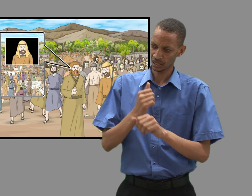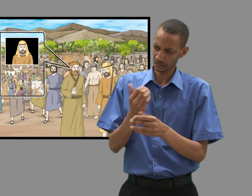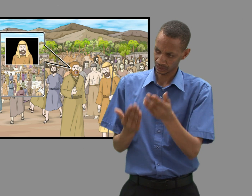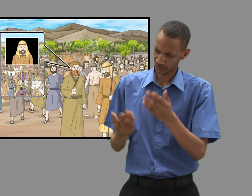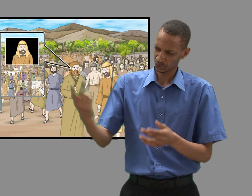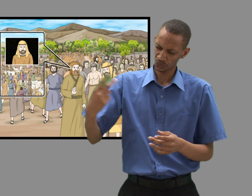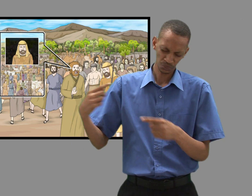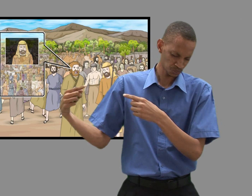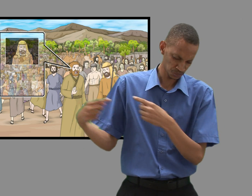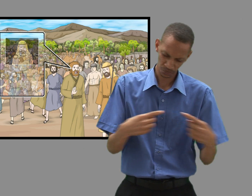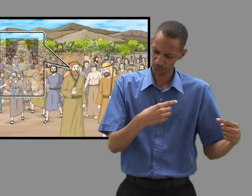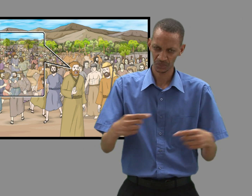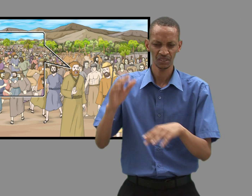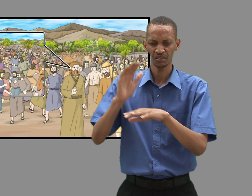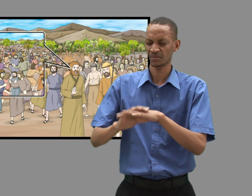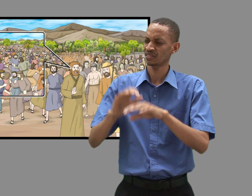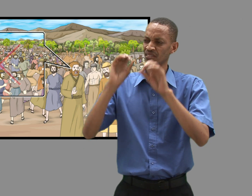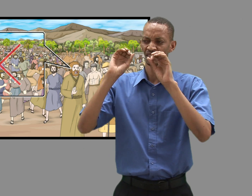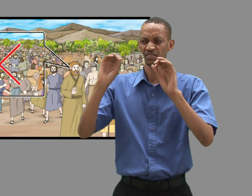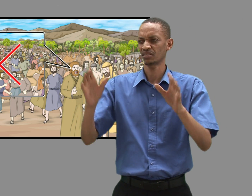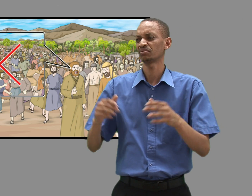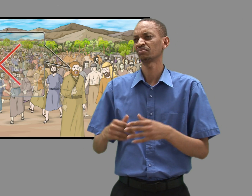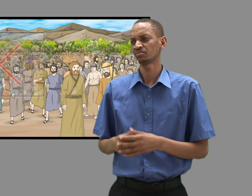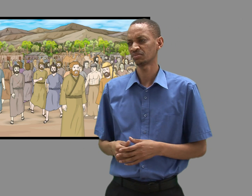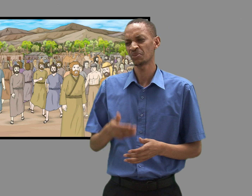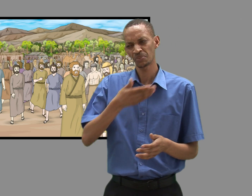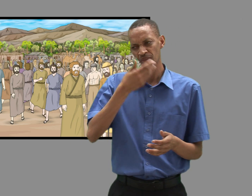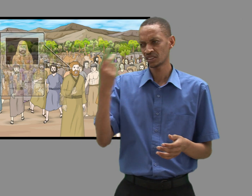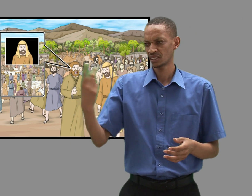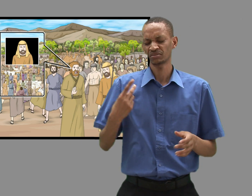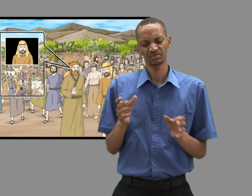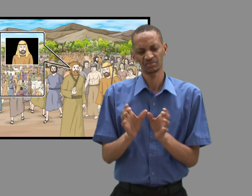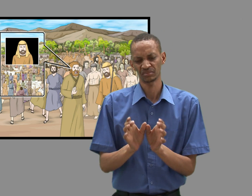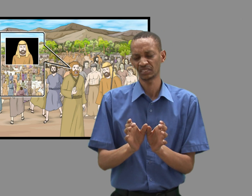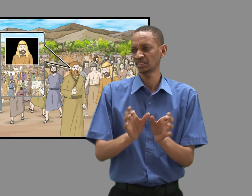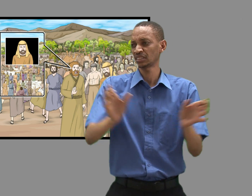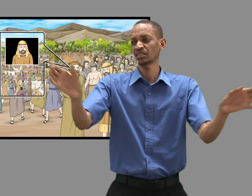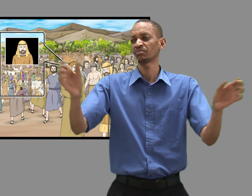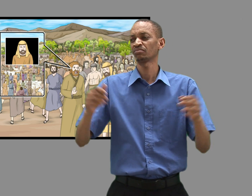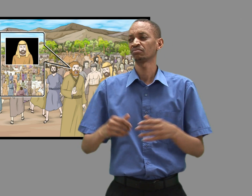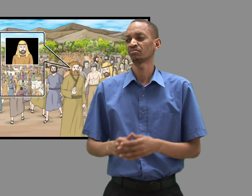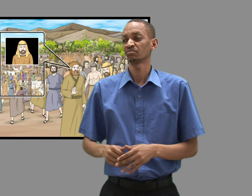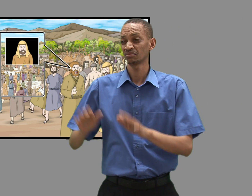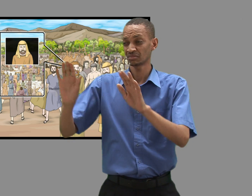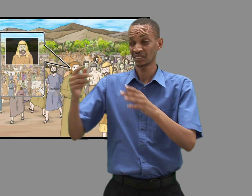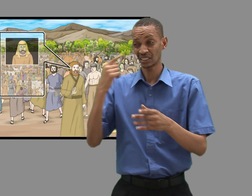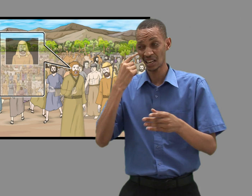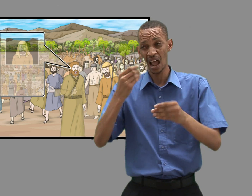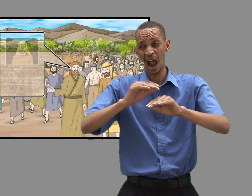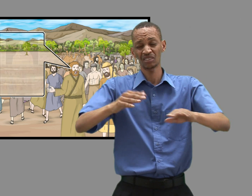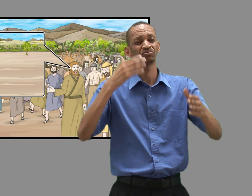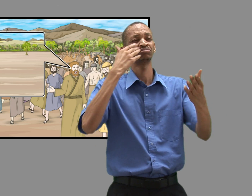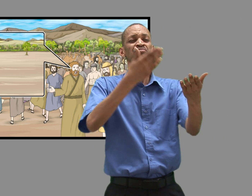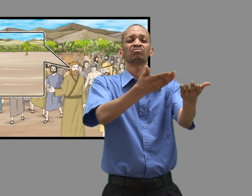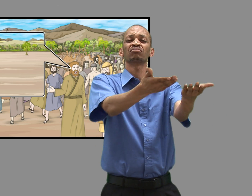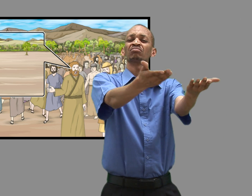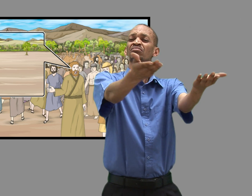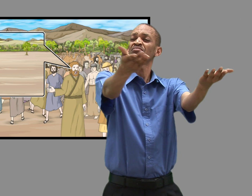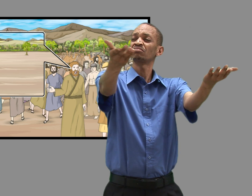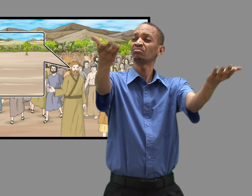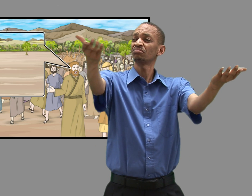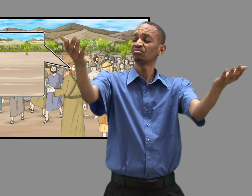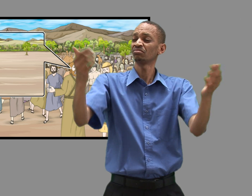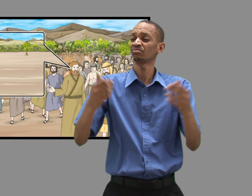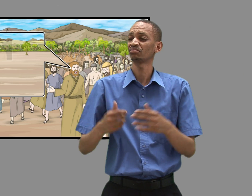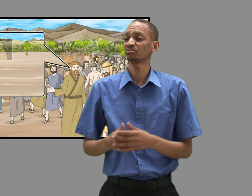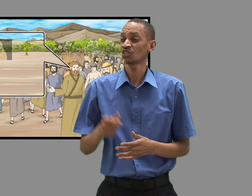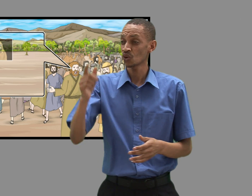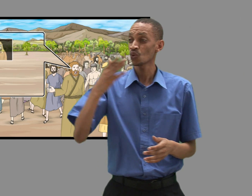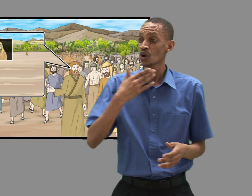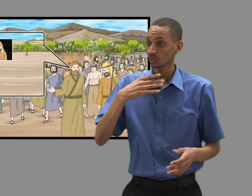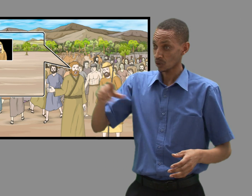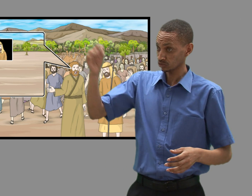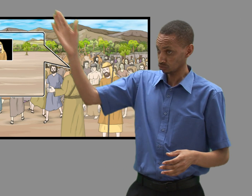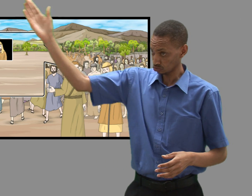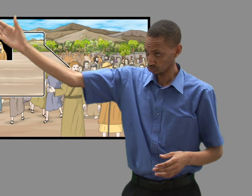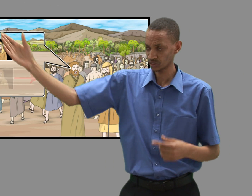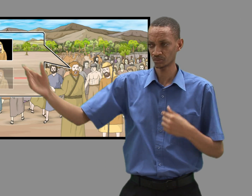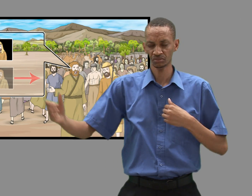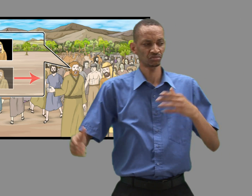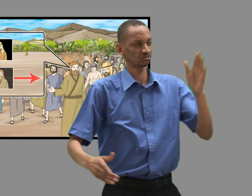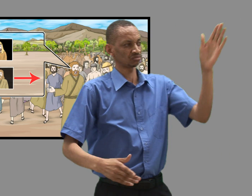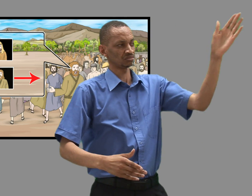Is not the whole land before you? Now separate yourself from me.